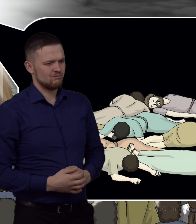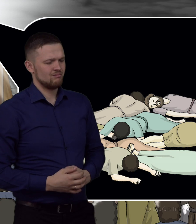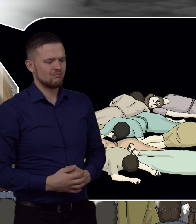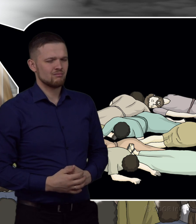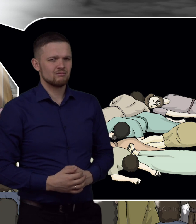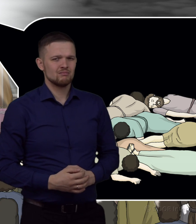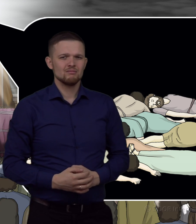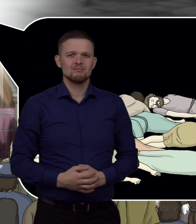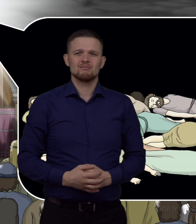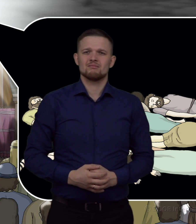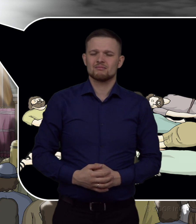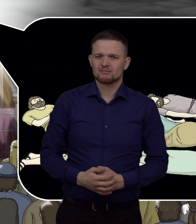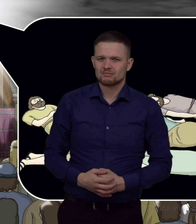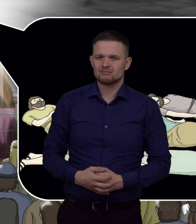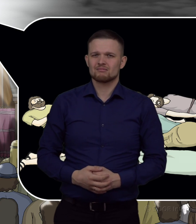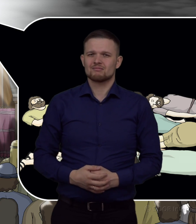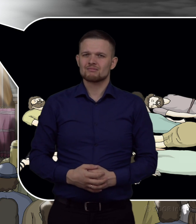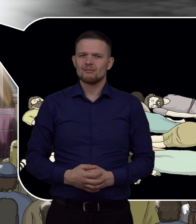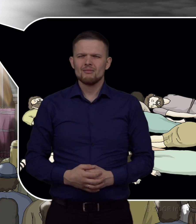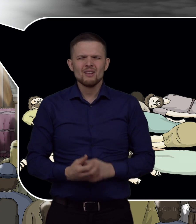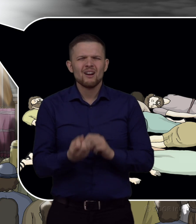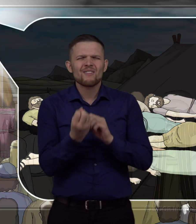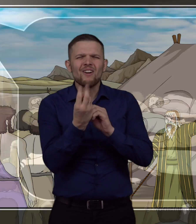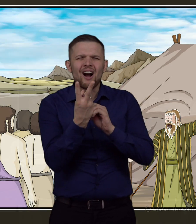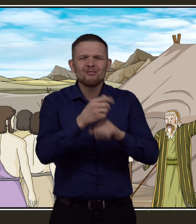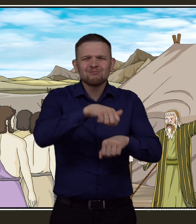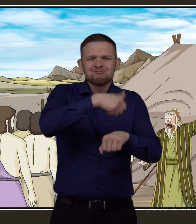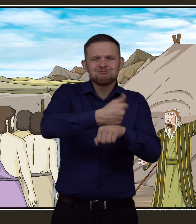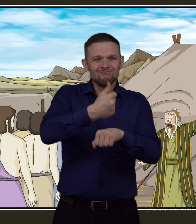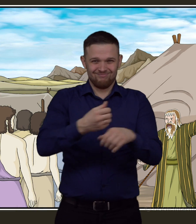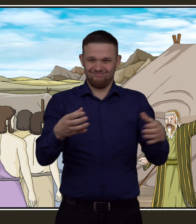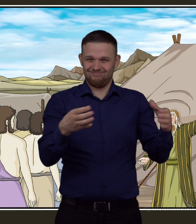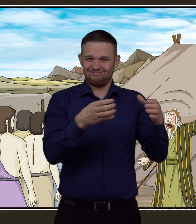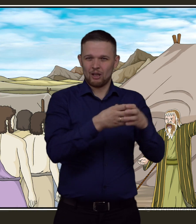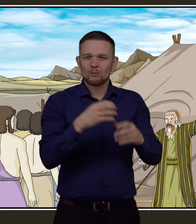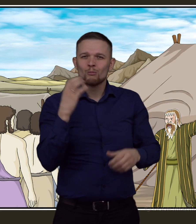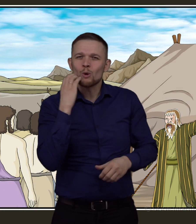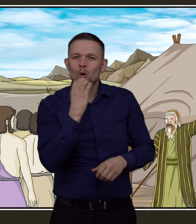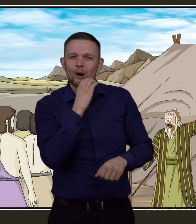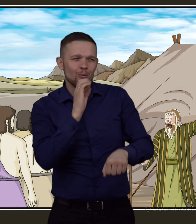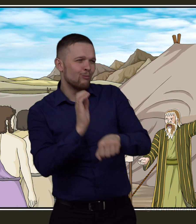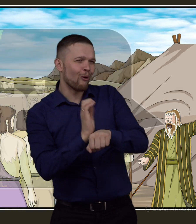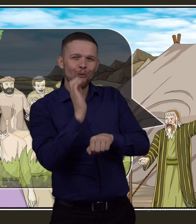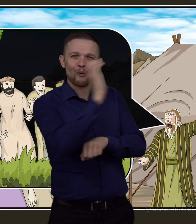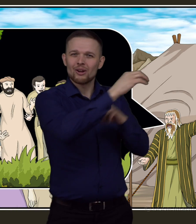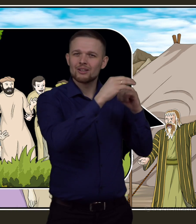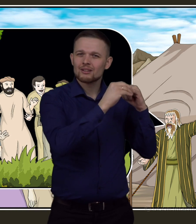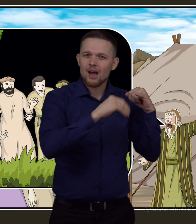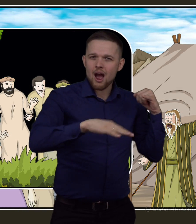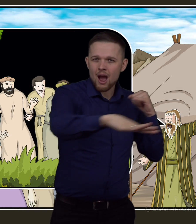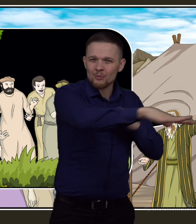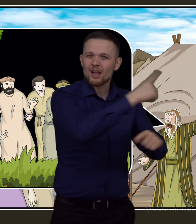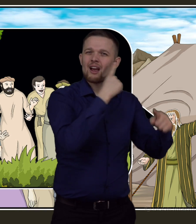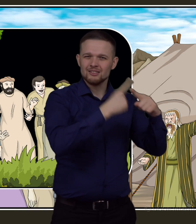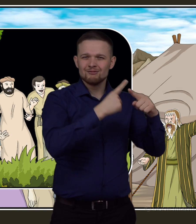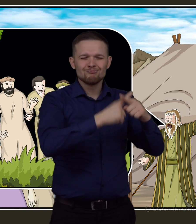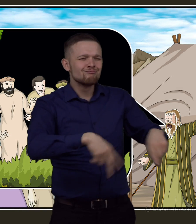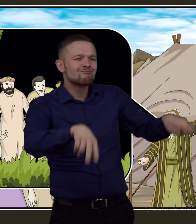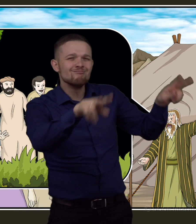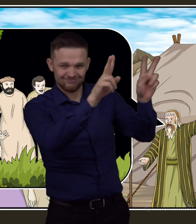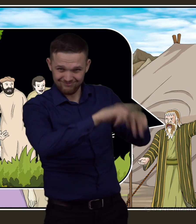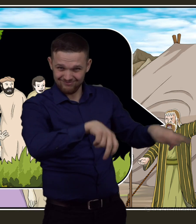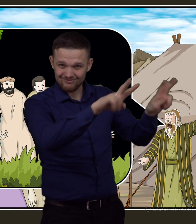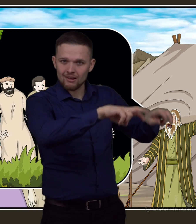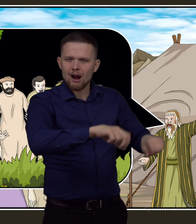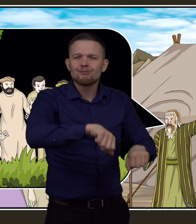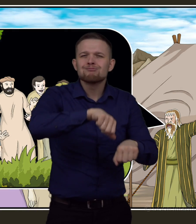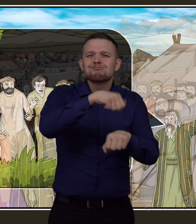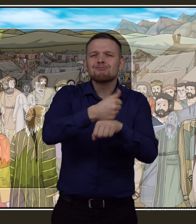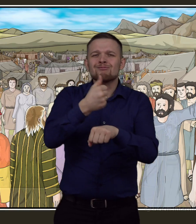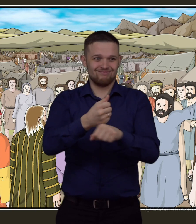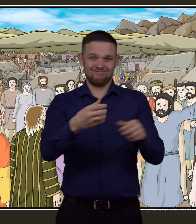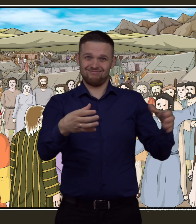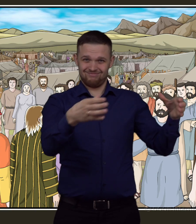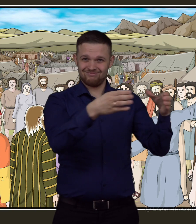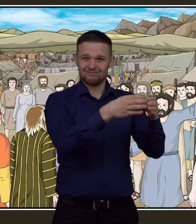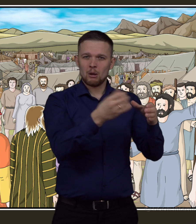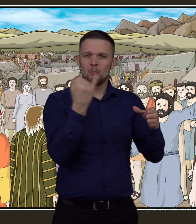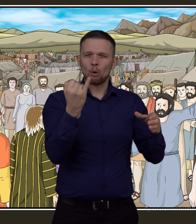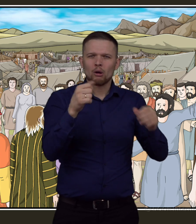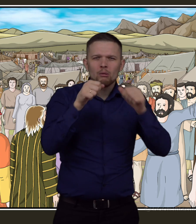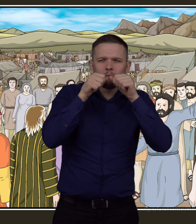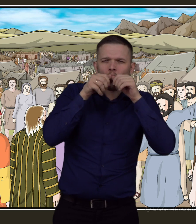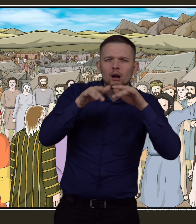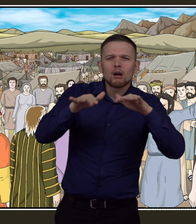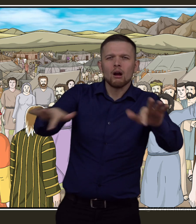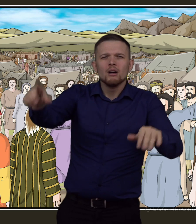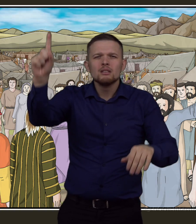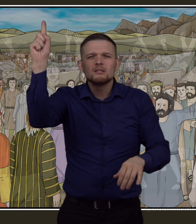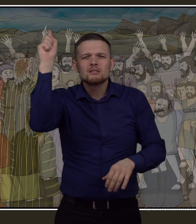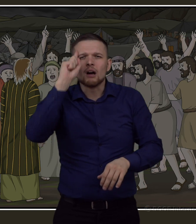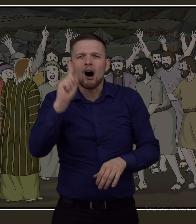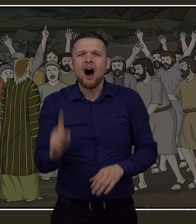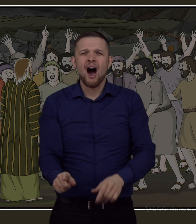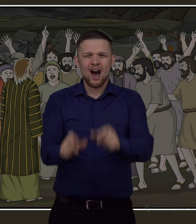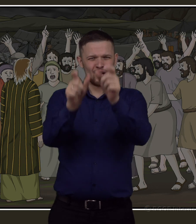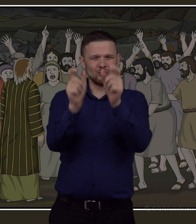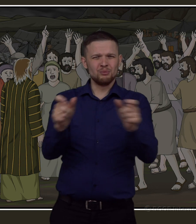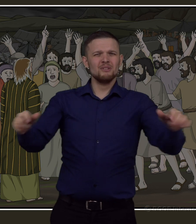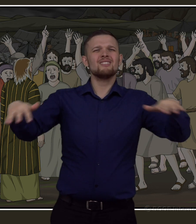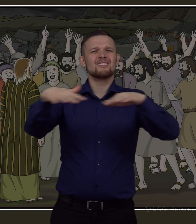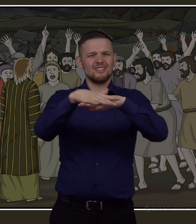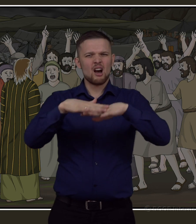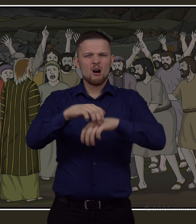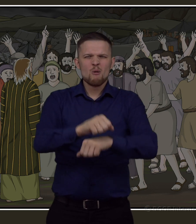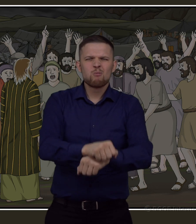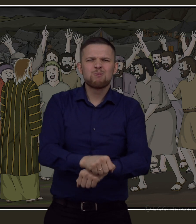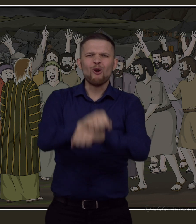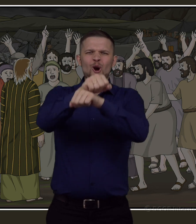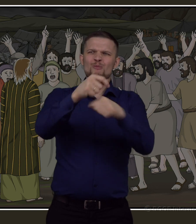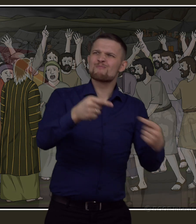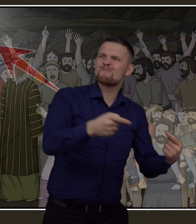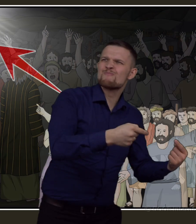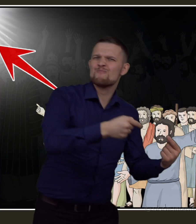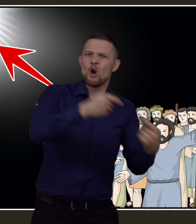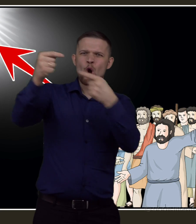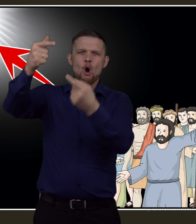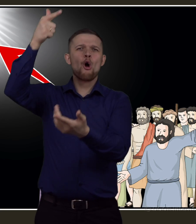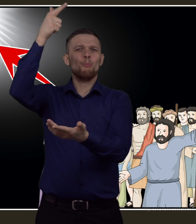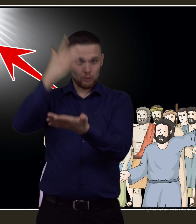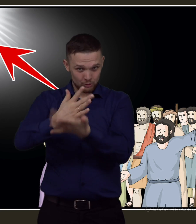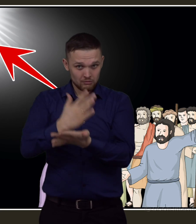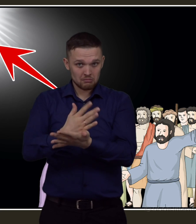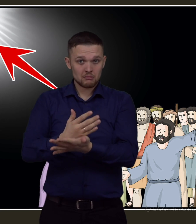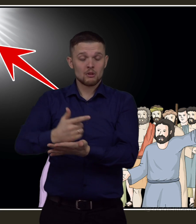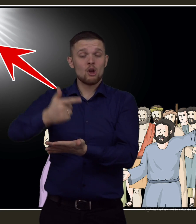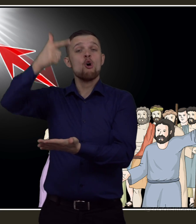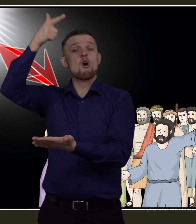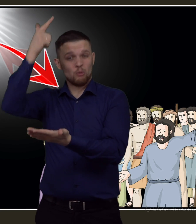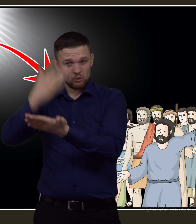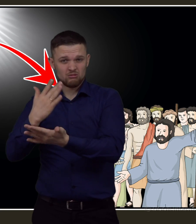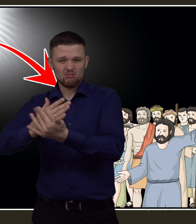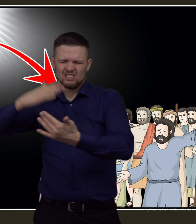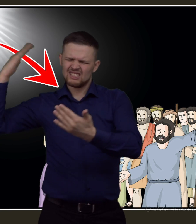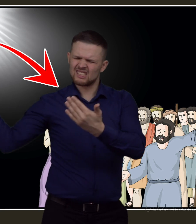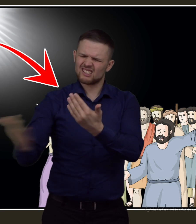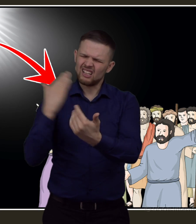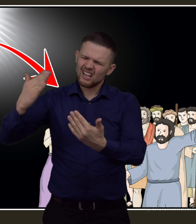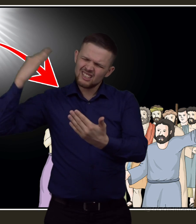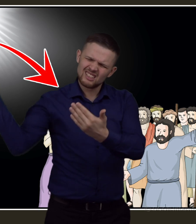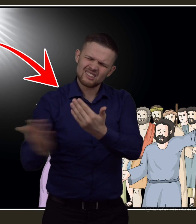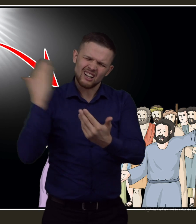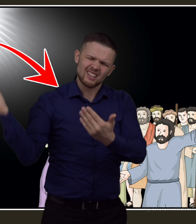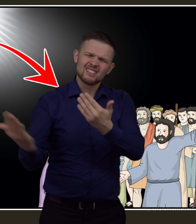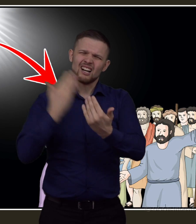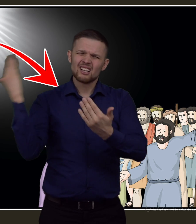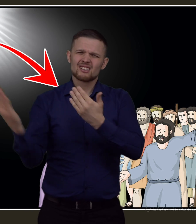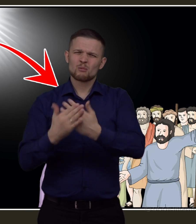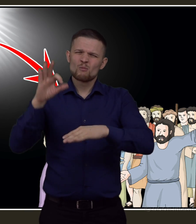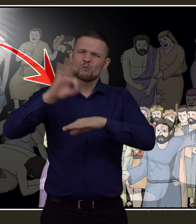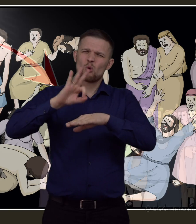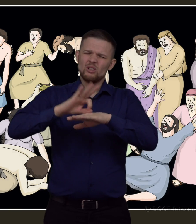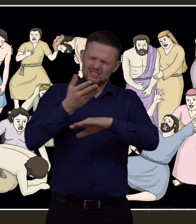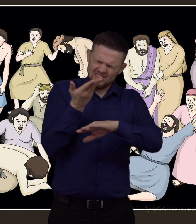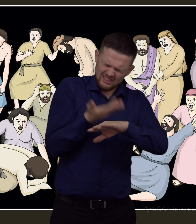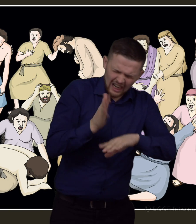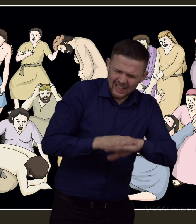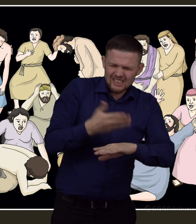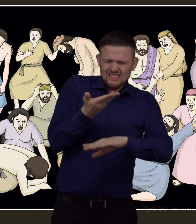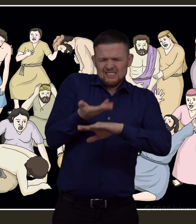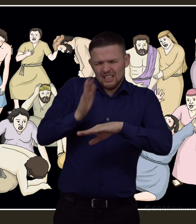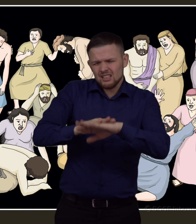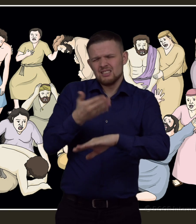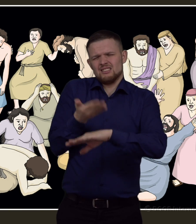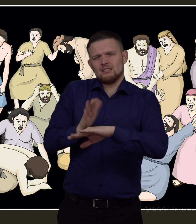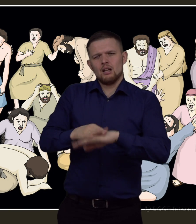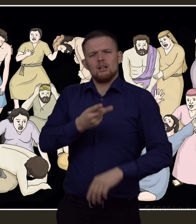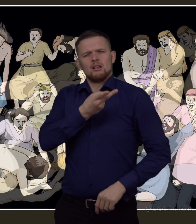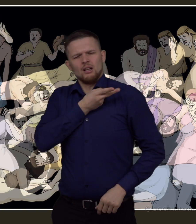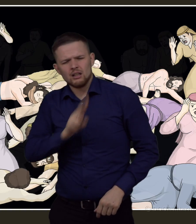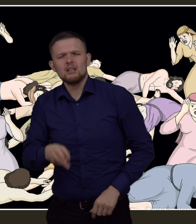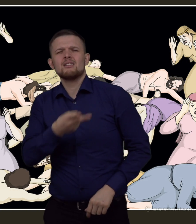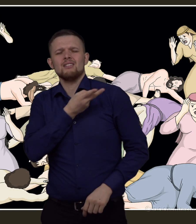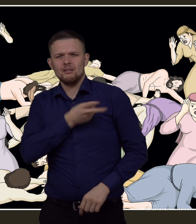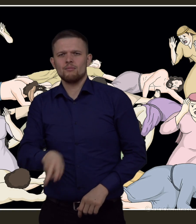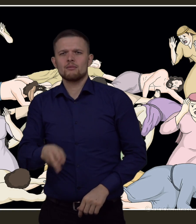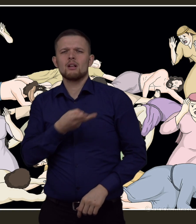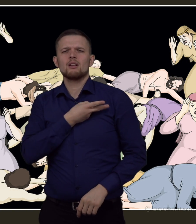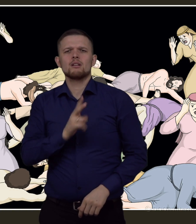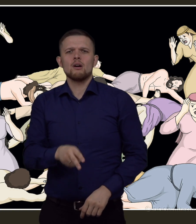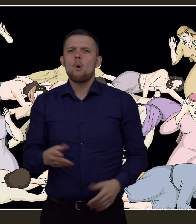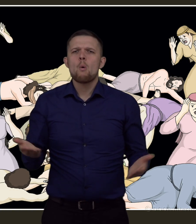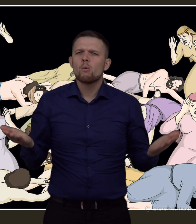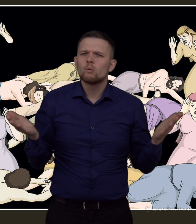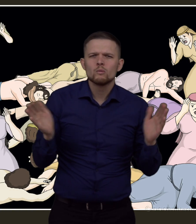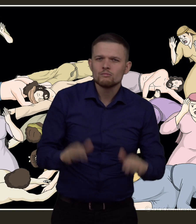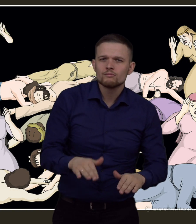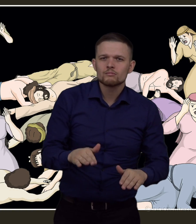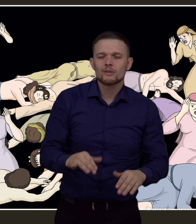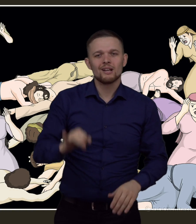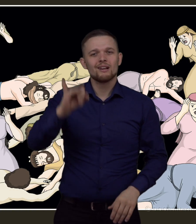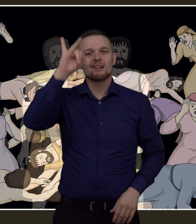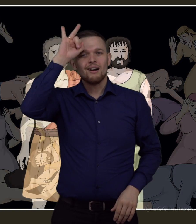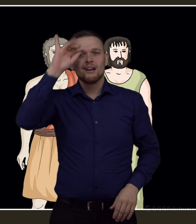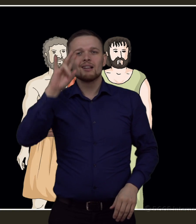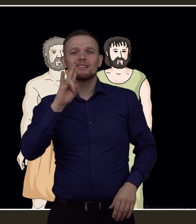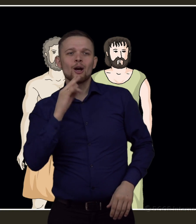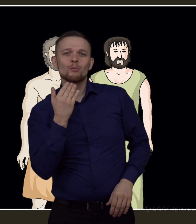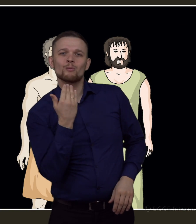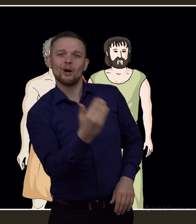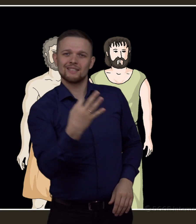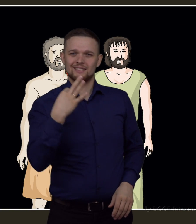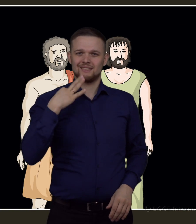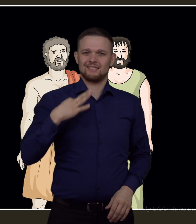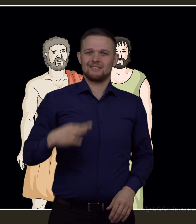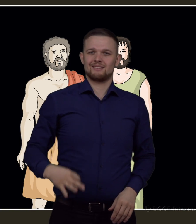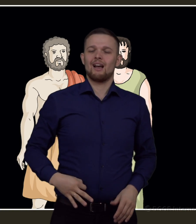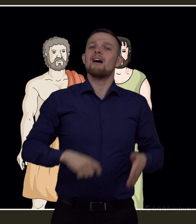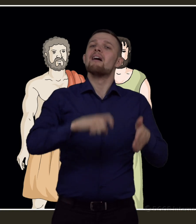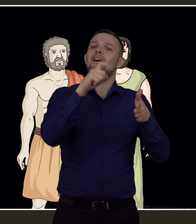So the men Moses had sent to spy out the land, who had returned and made the whole congregation grumble against him by bringing out a bad report about the land— those men who had brought out the bad report about the land—were struck down by a plague before the LORD.